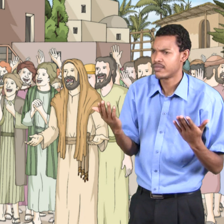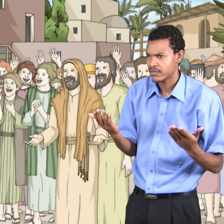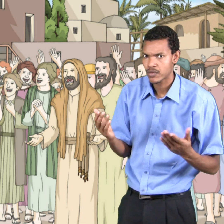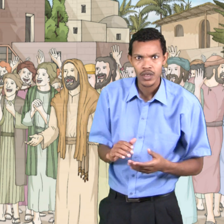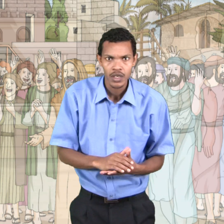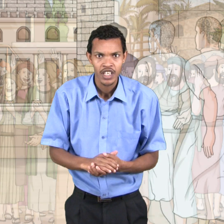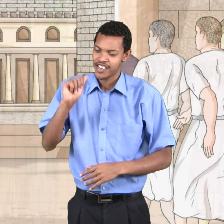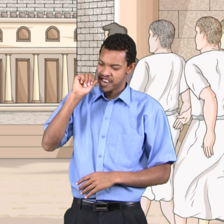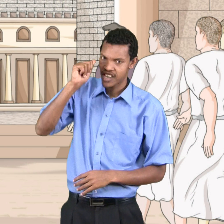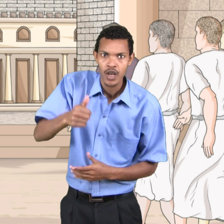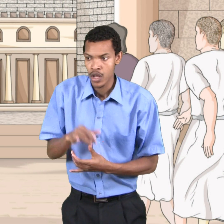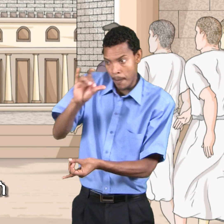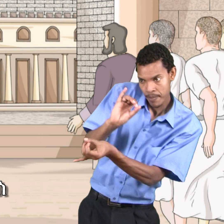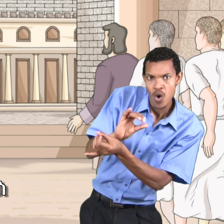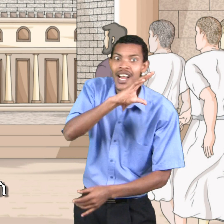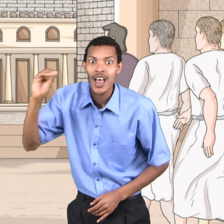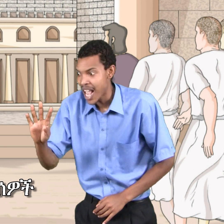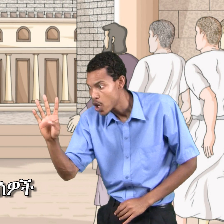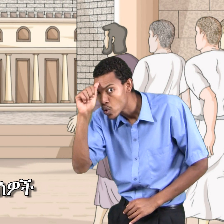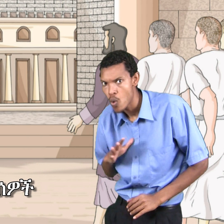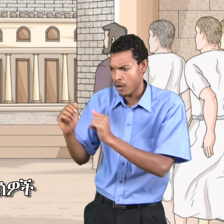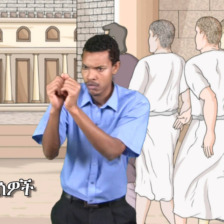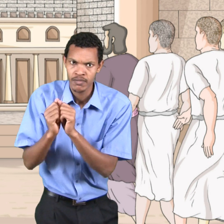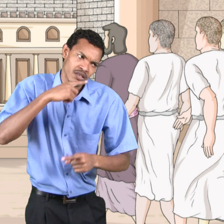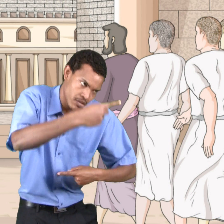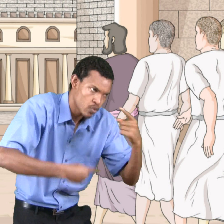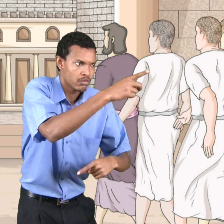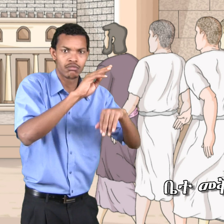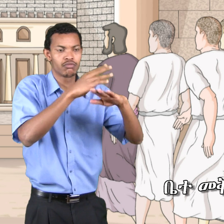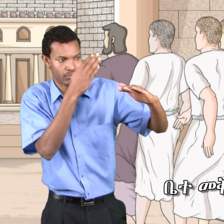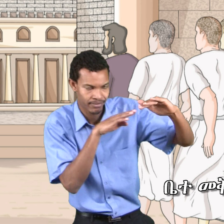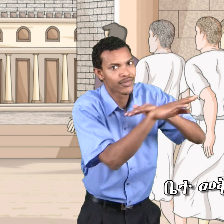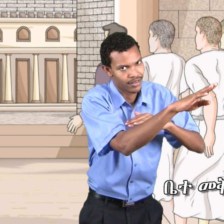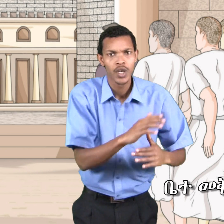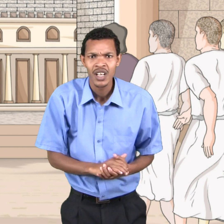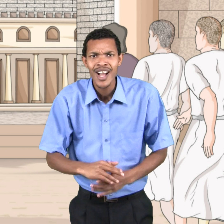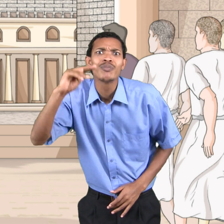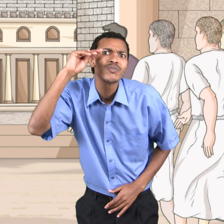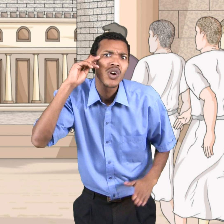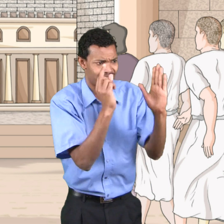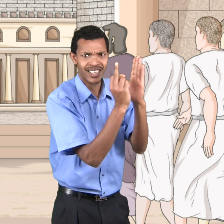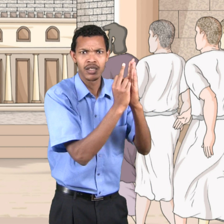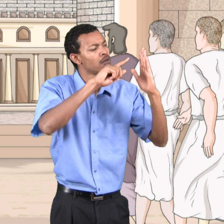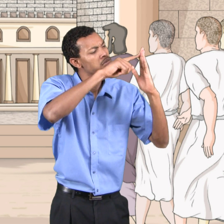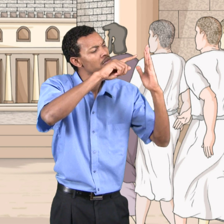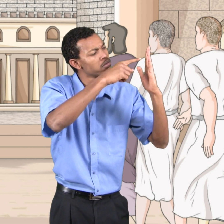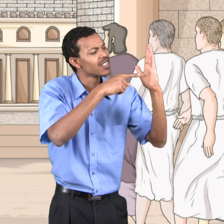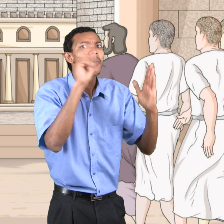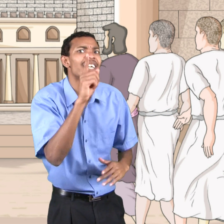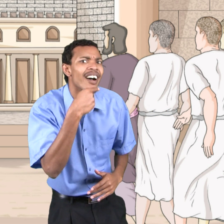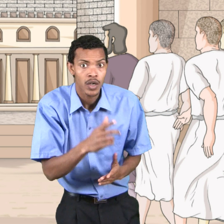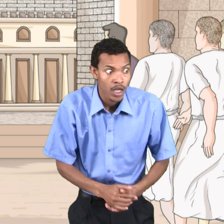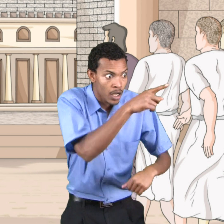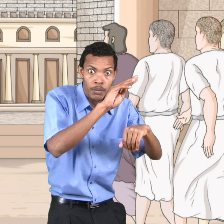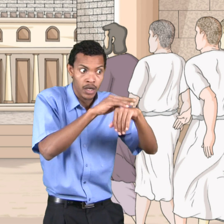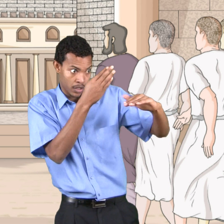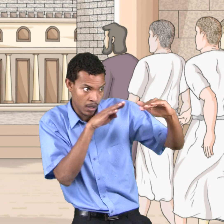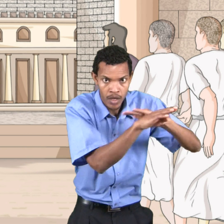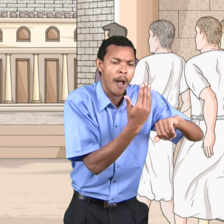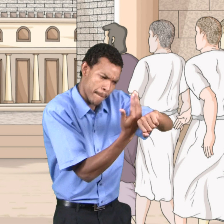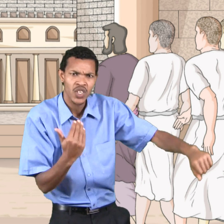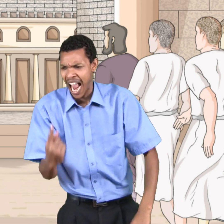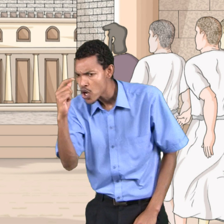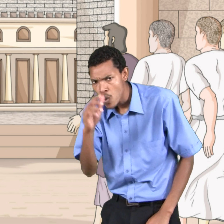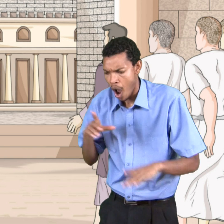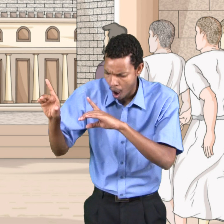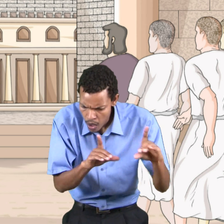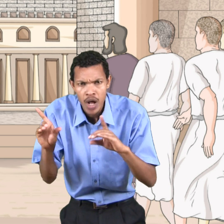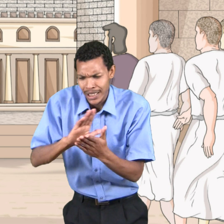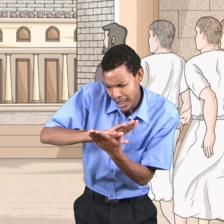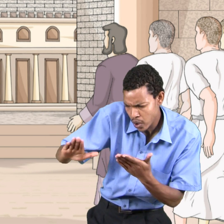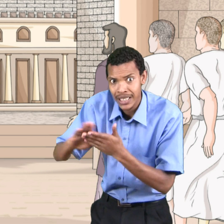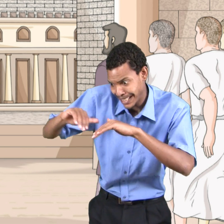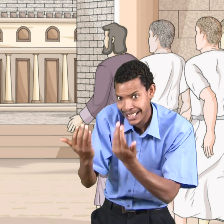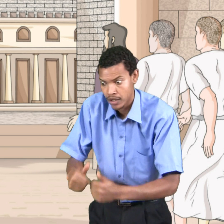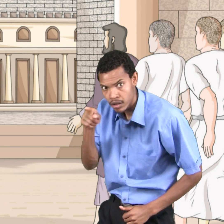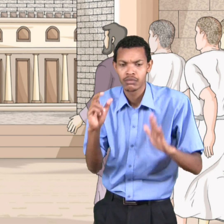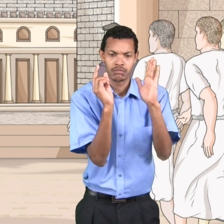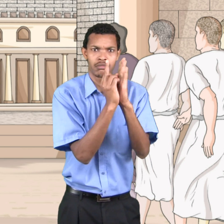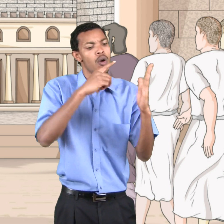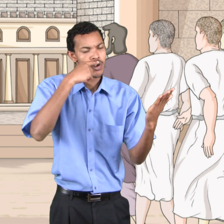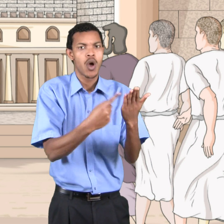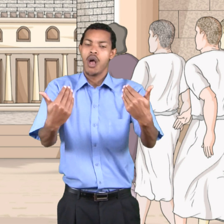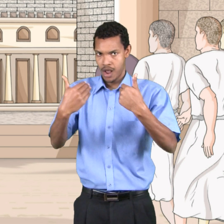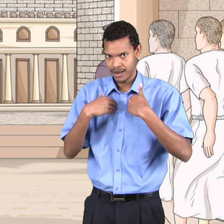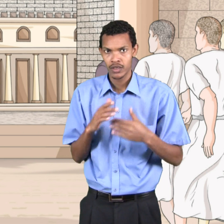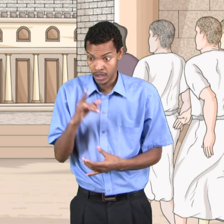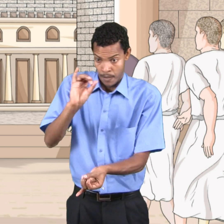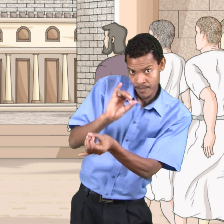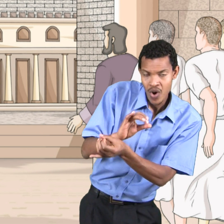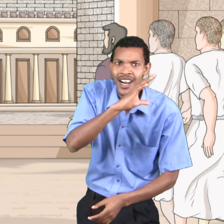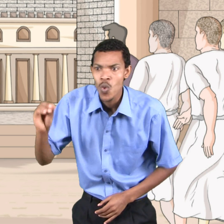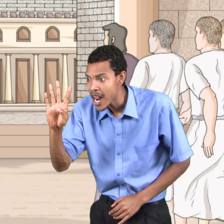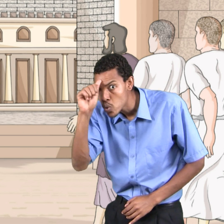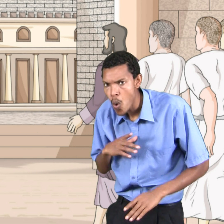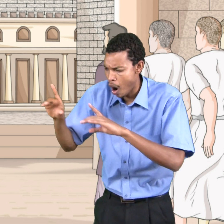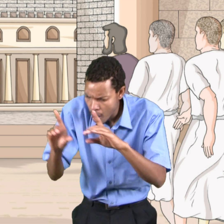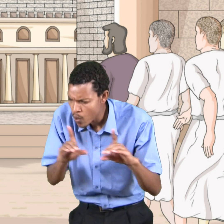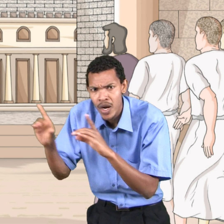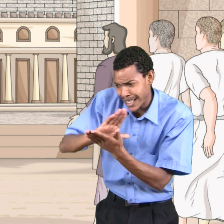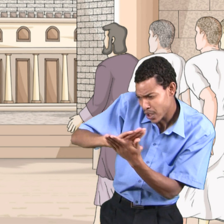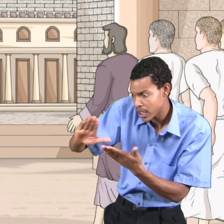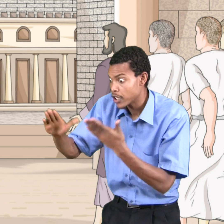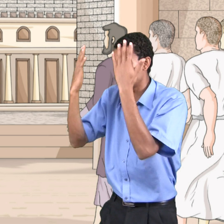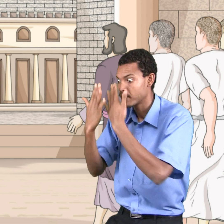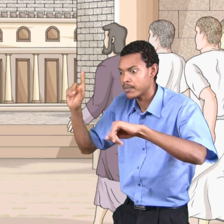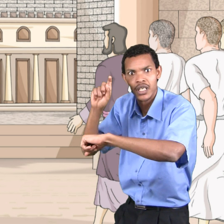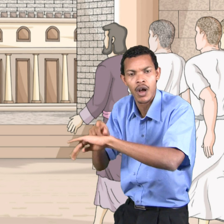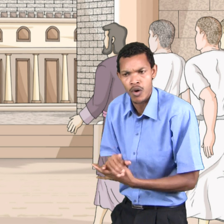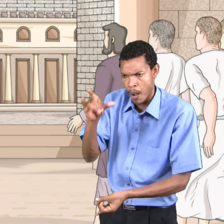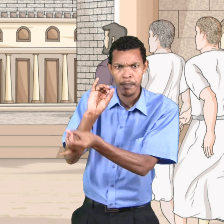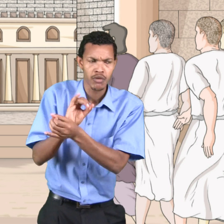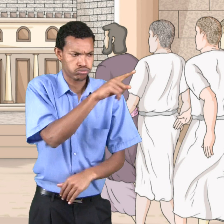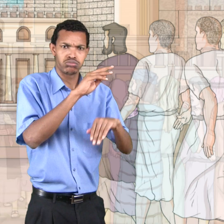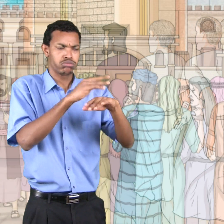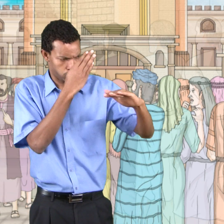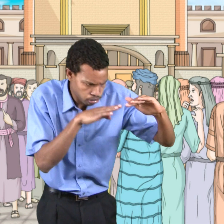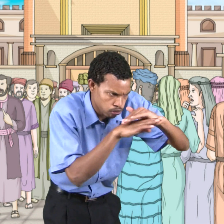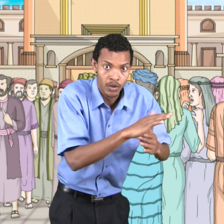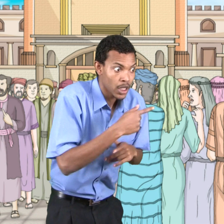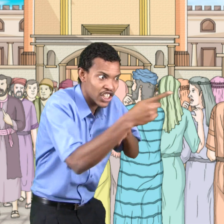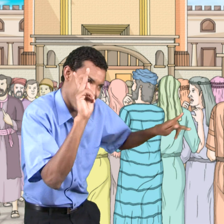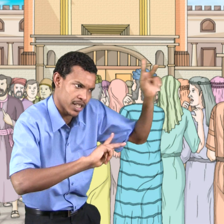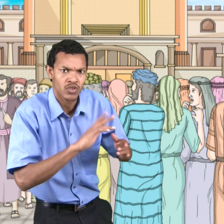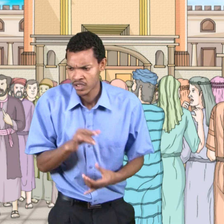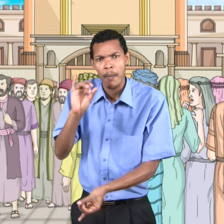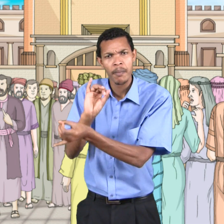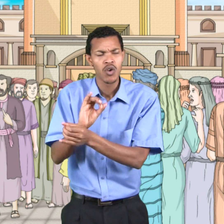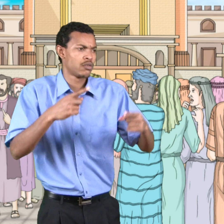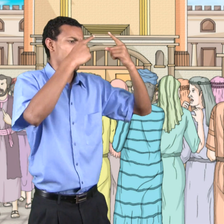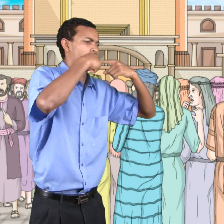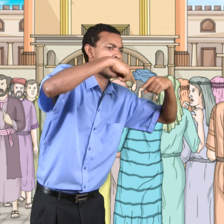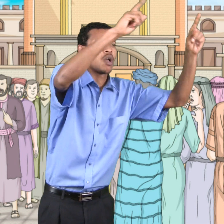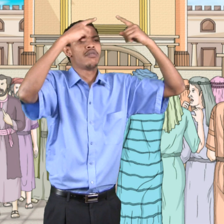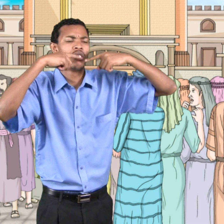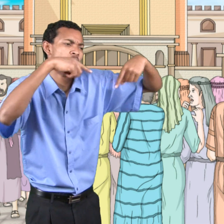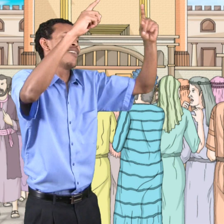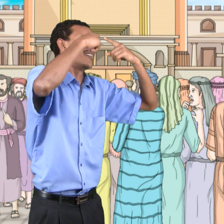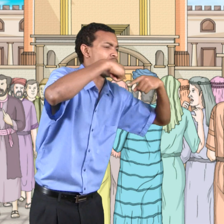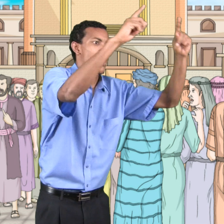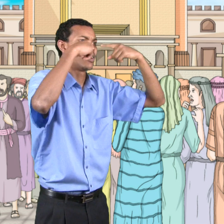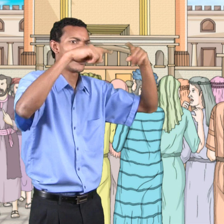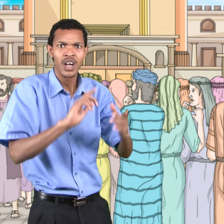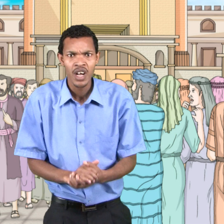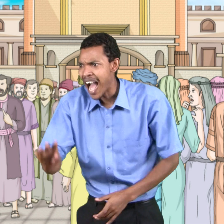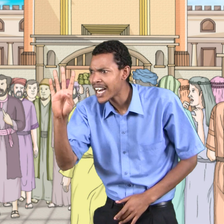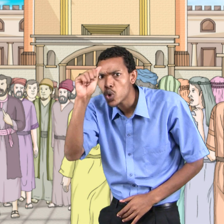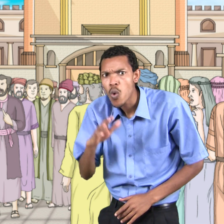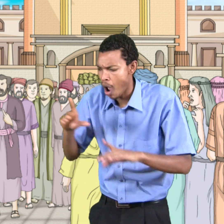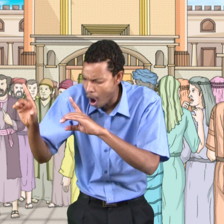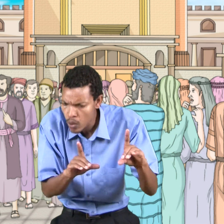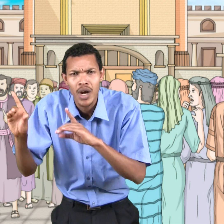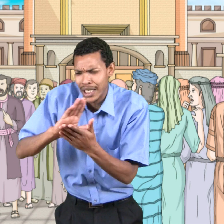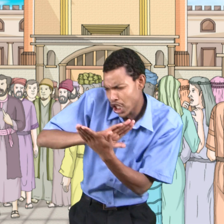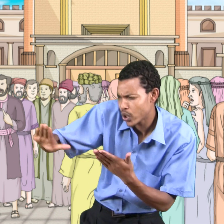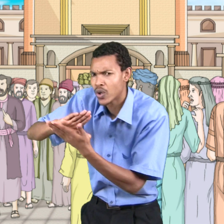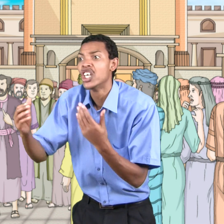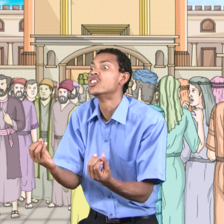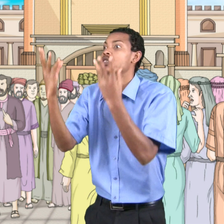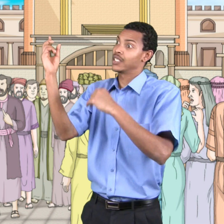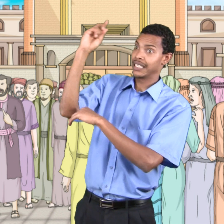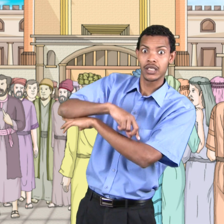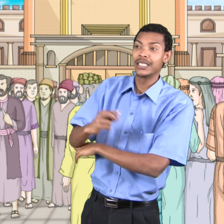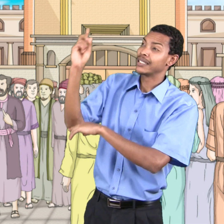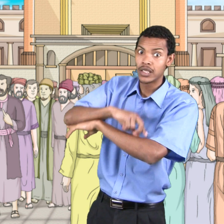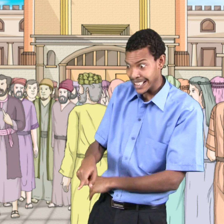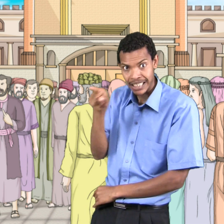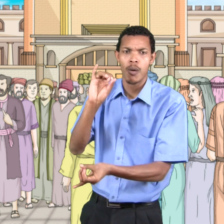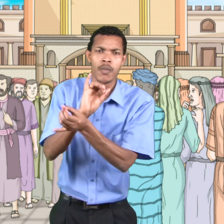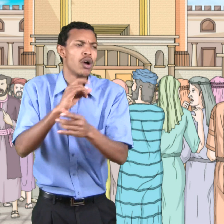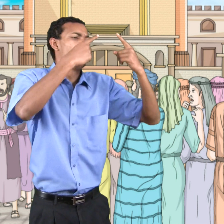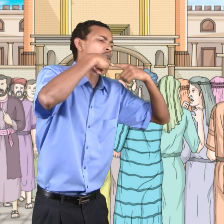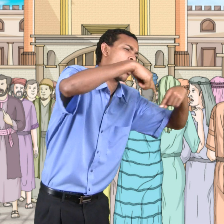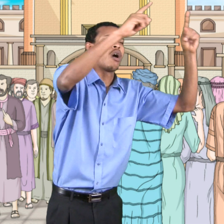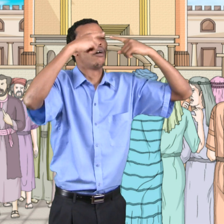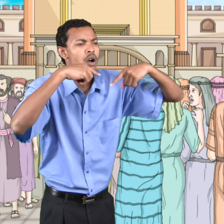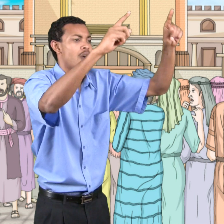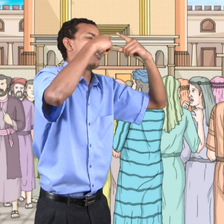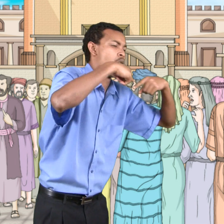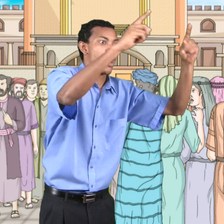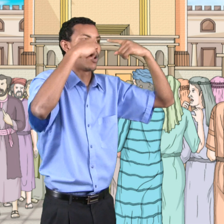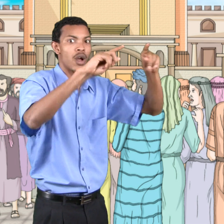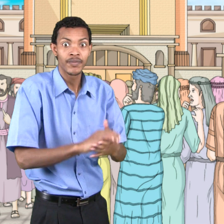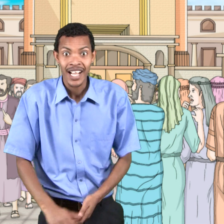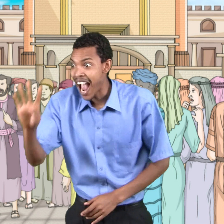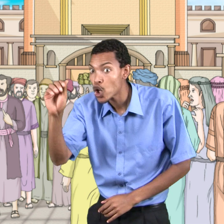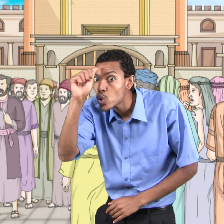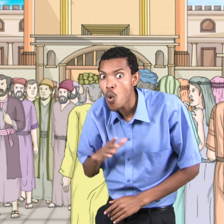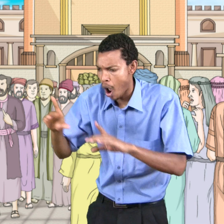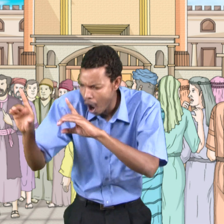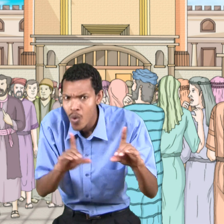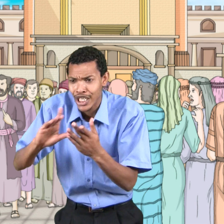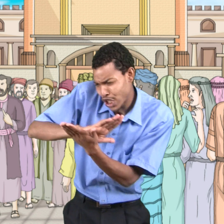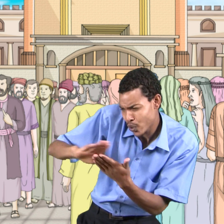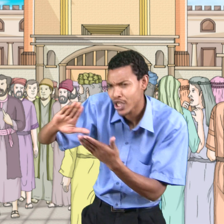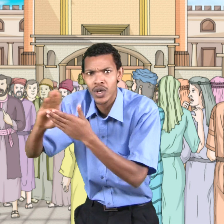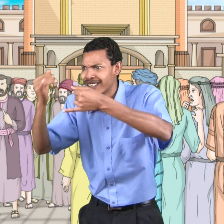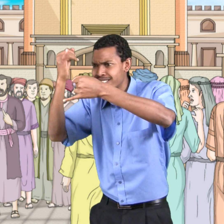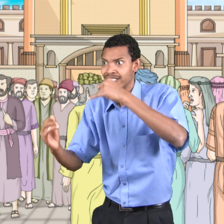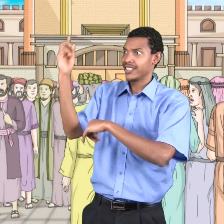So the next day Paul took the men and purified himself along with them. Then he entered the temple to give notice of the date when their purification would be complete and the offering would be made for each of them.